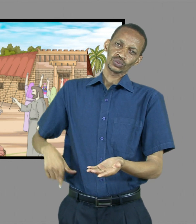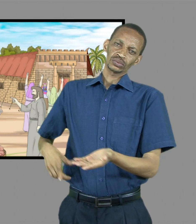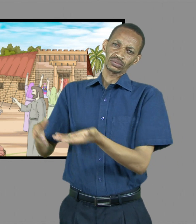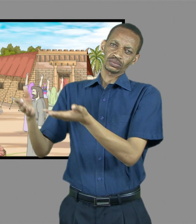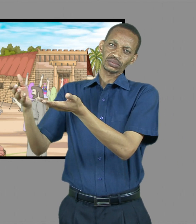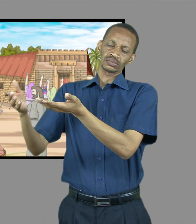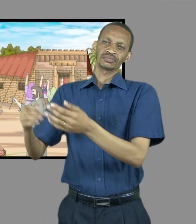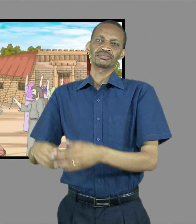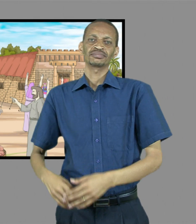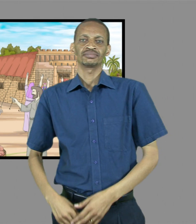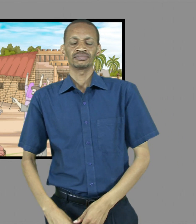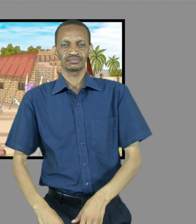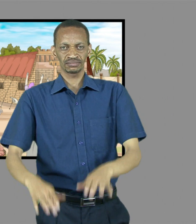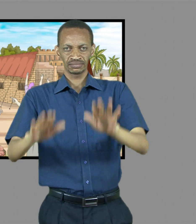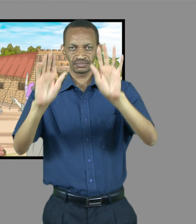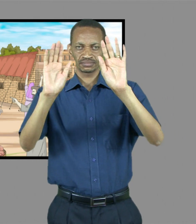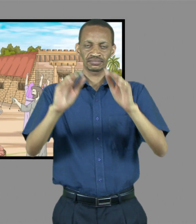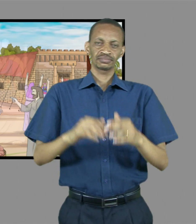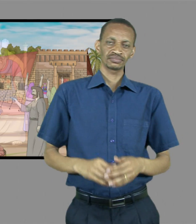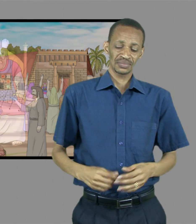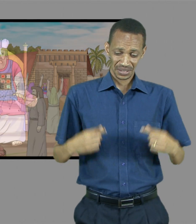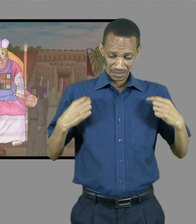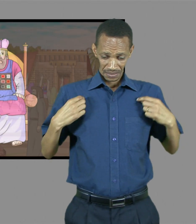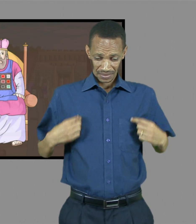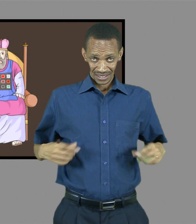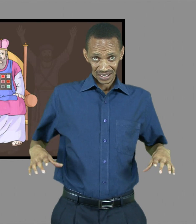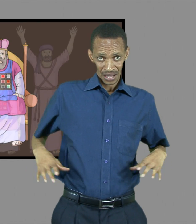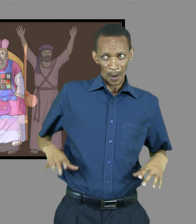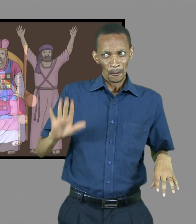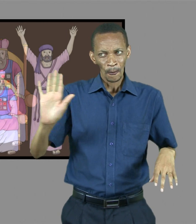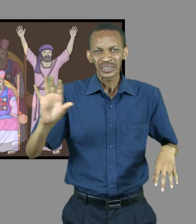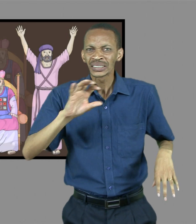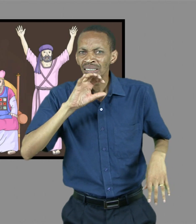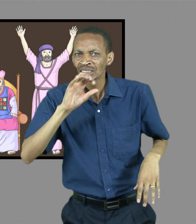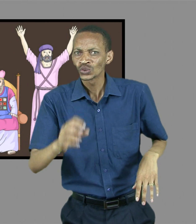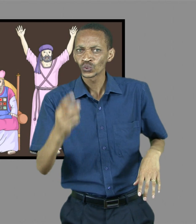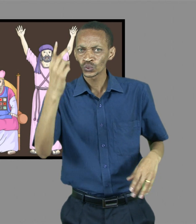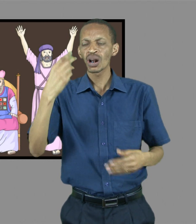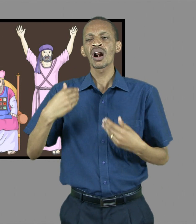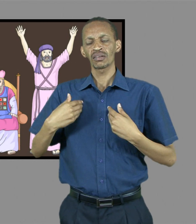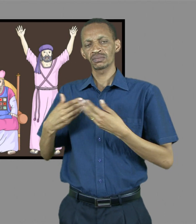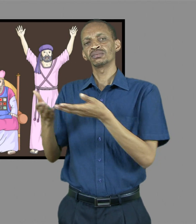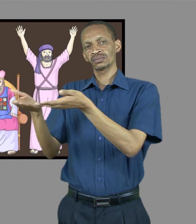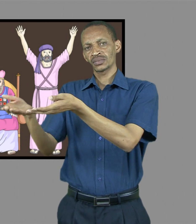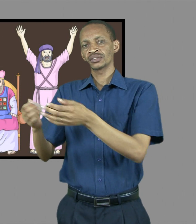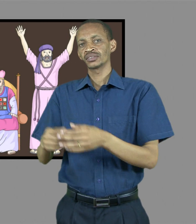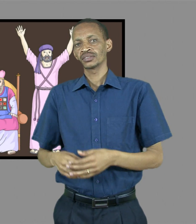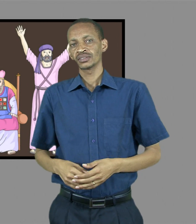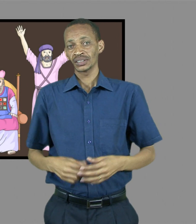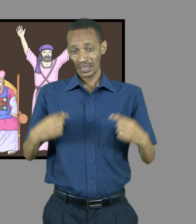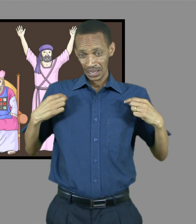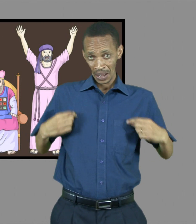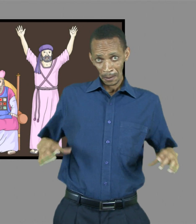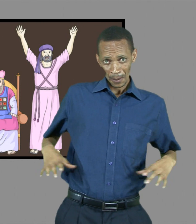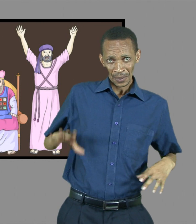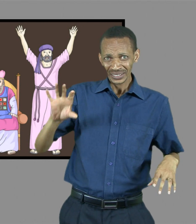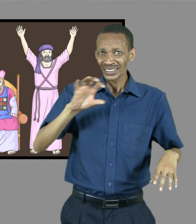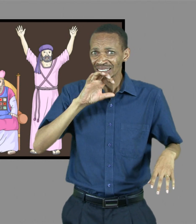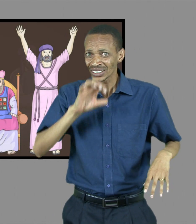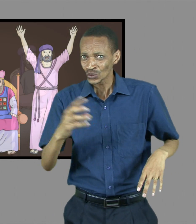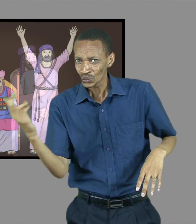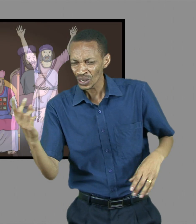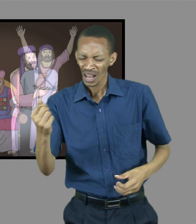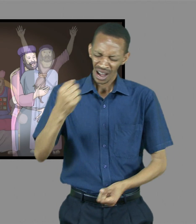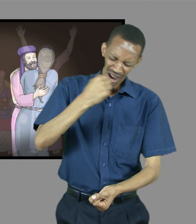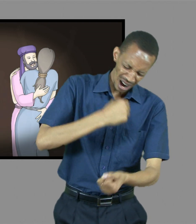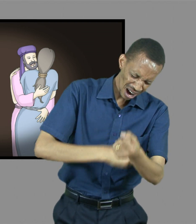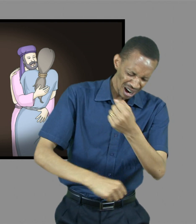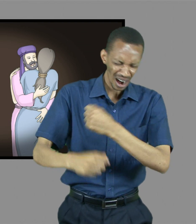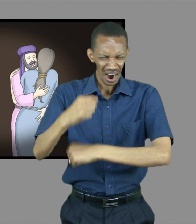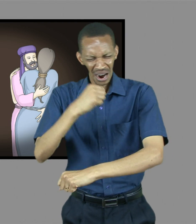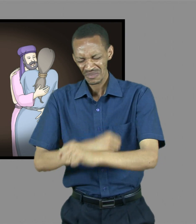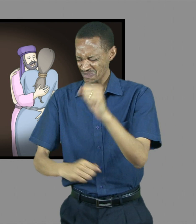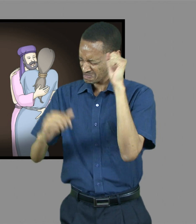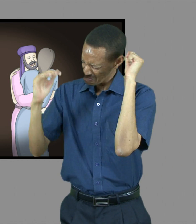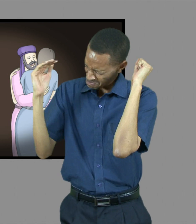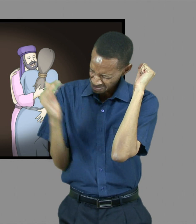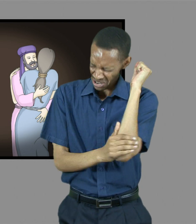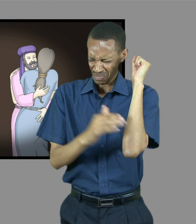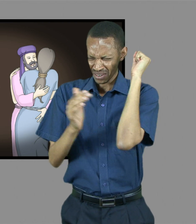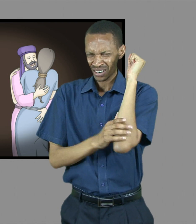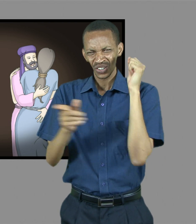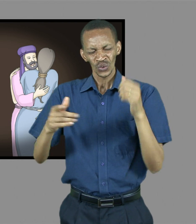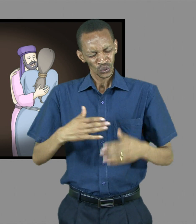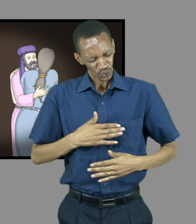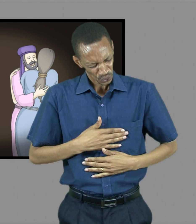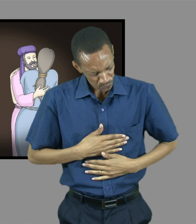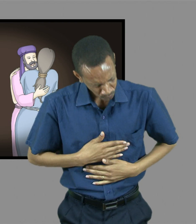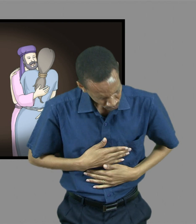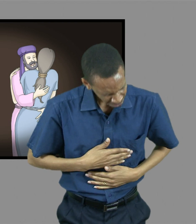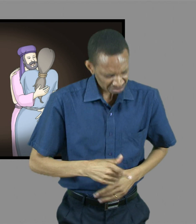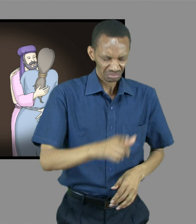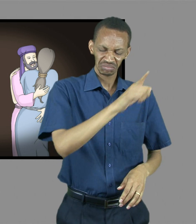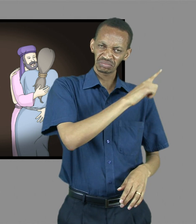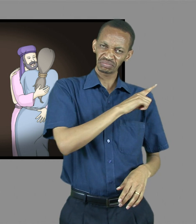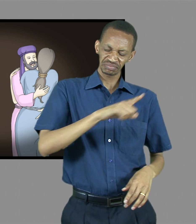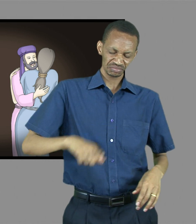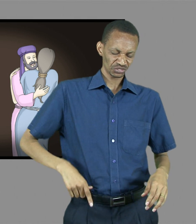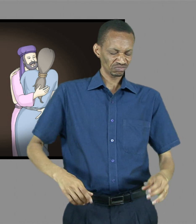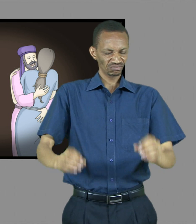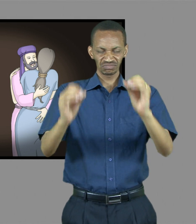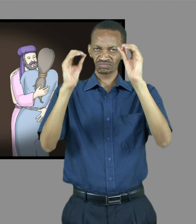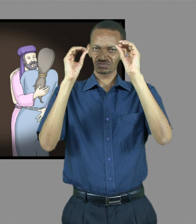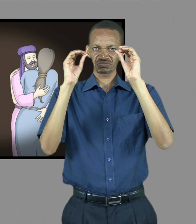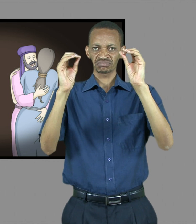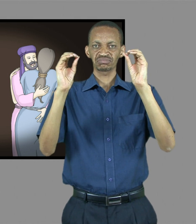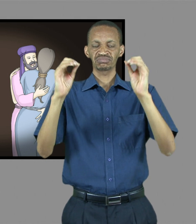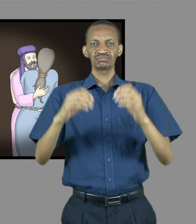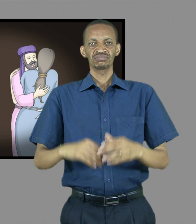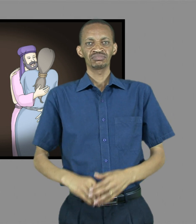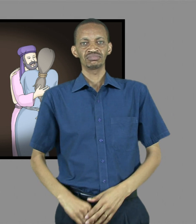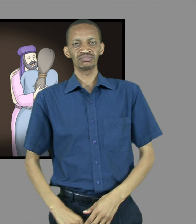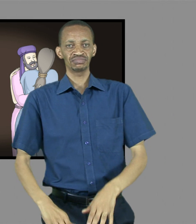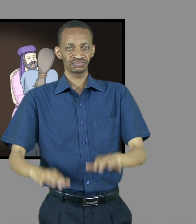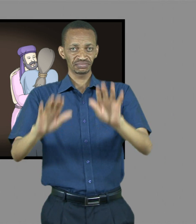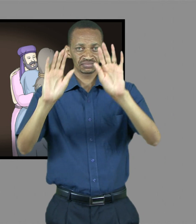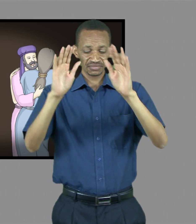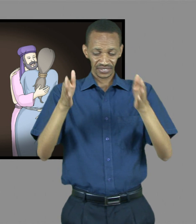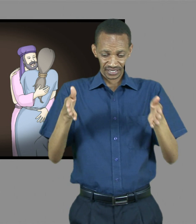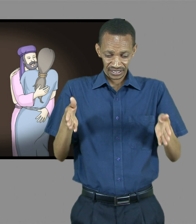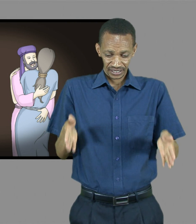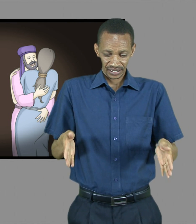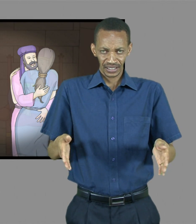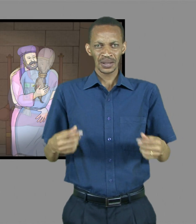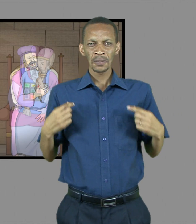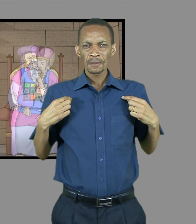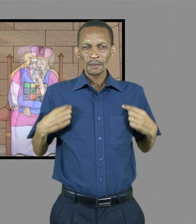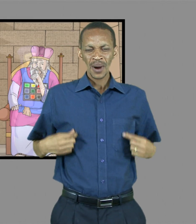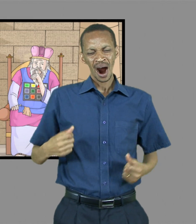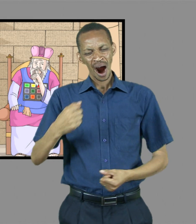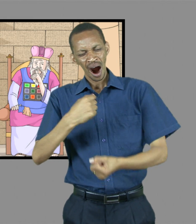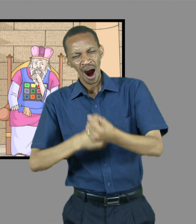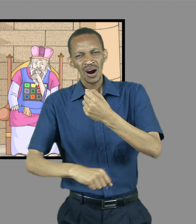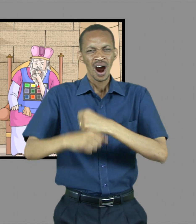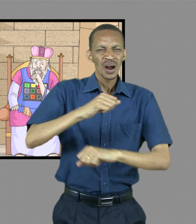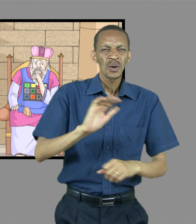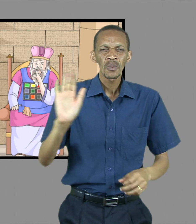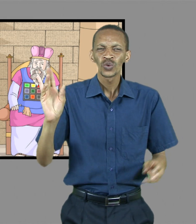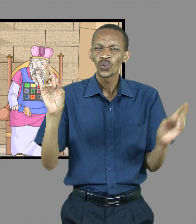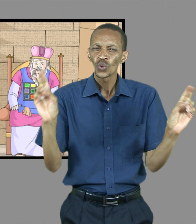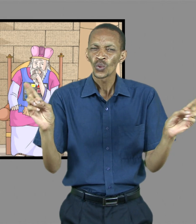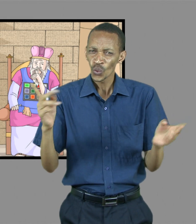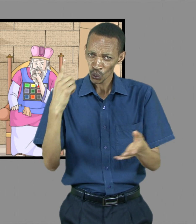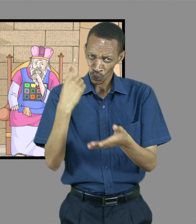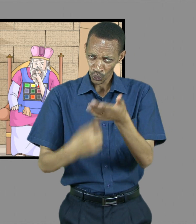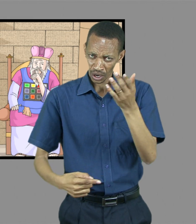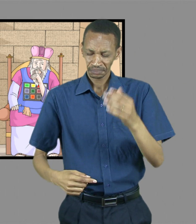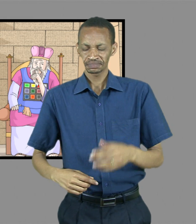Now the sons of Eli were wicked men; they had no regard for the LORD or for the custom of the priests with the people.